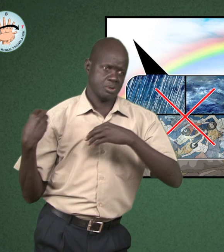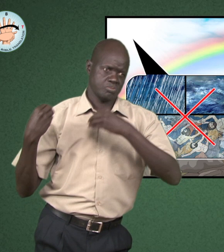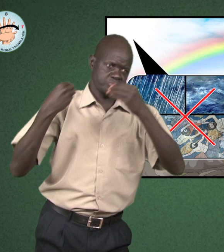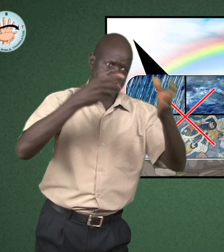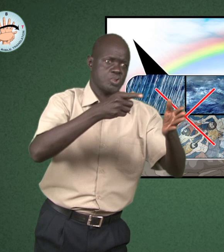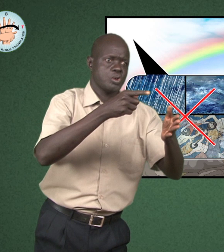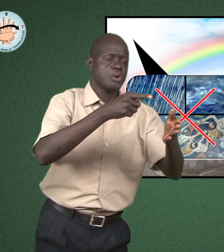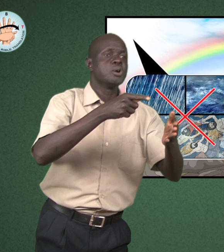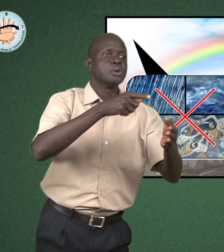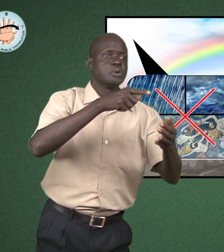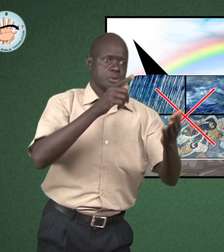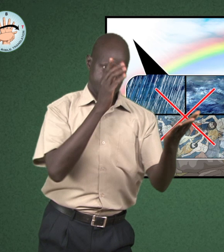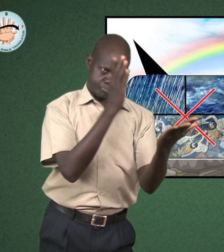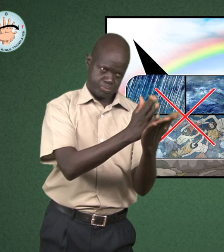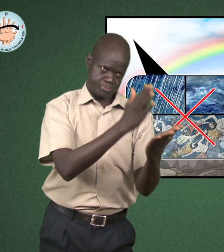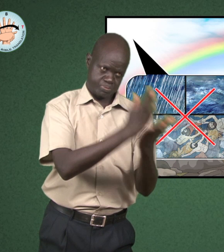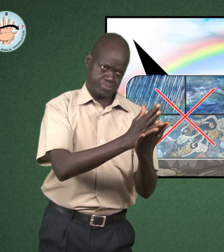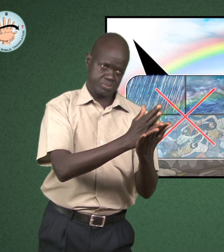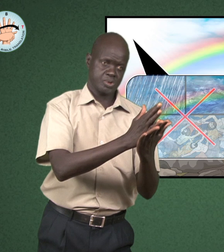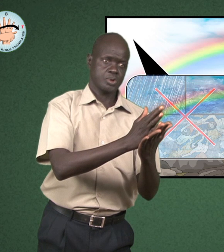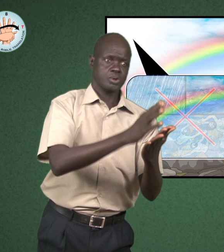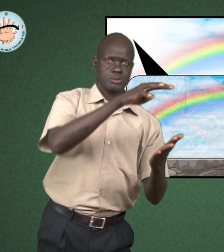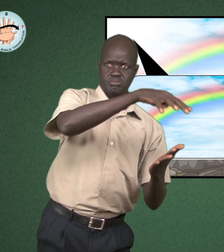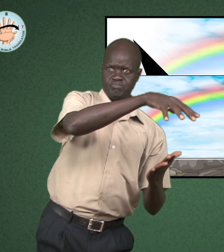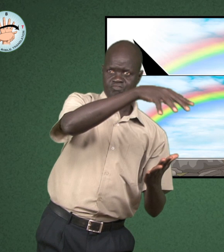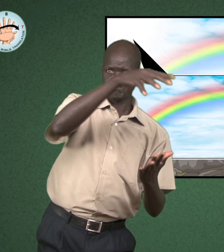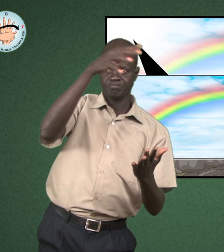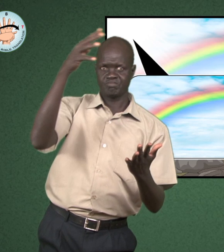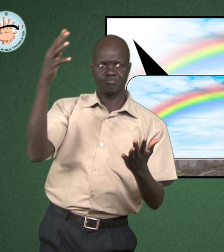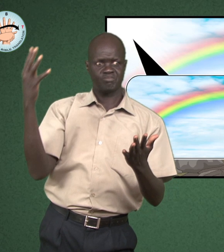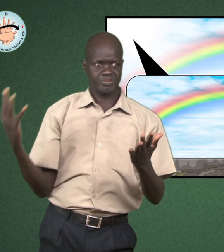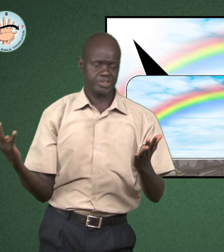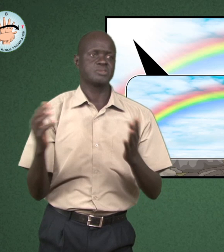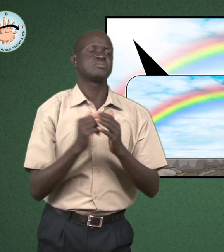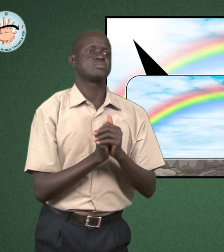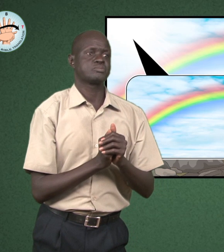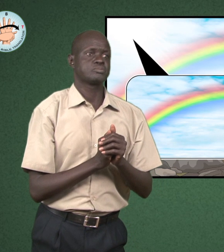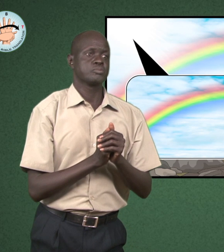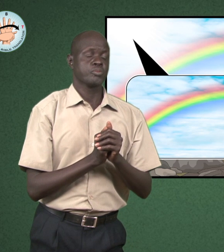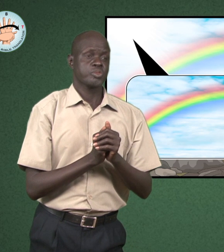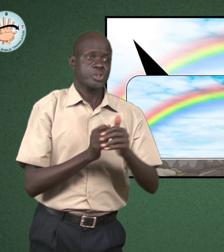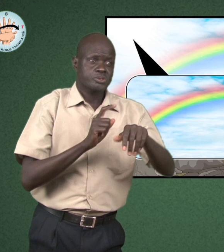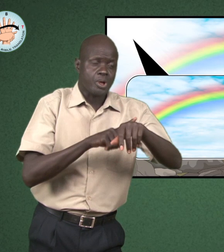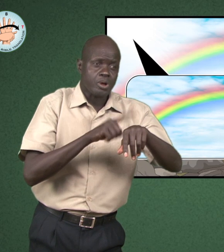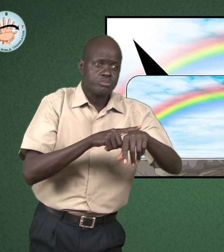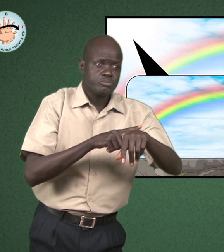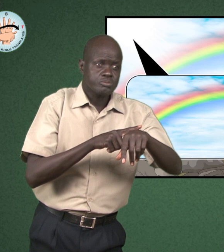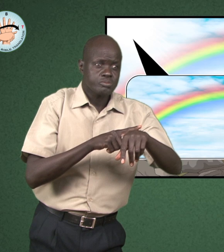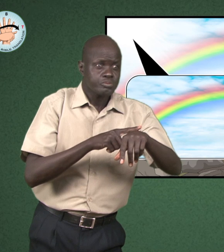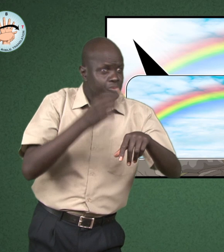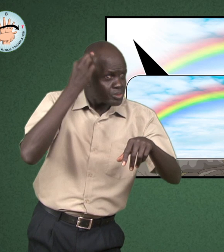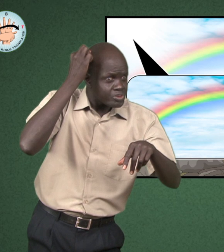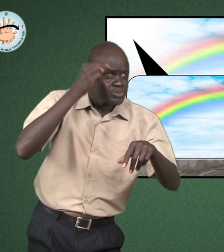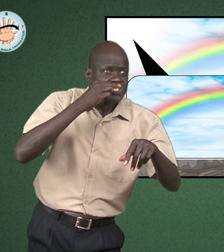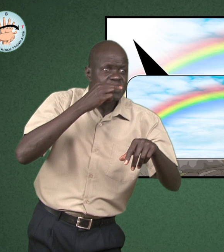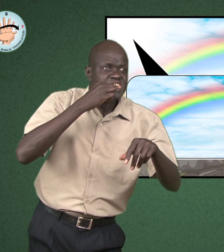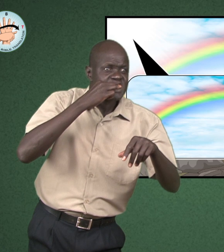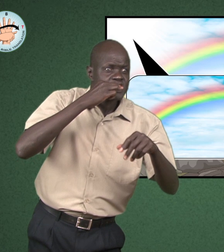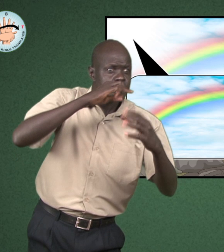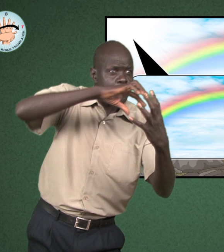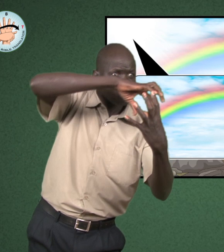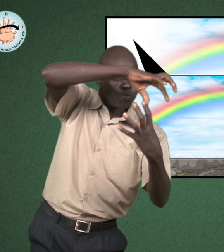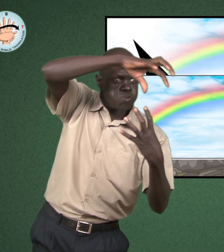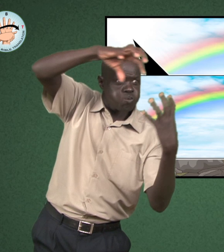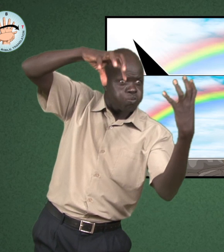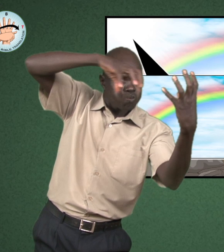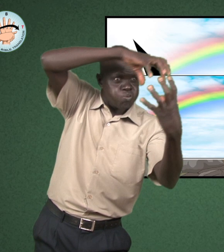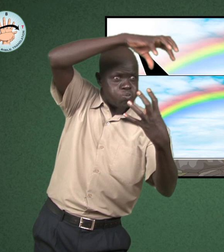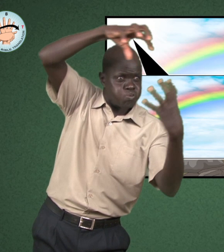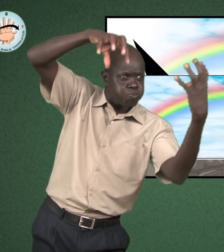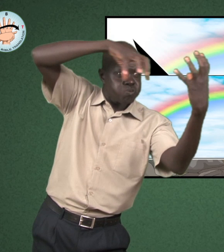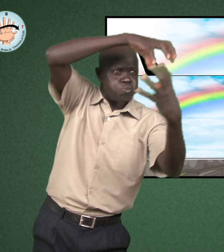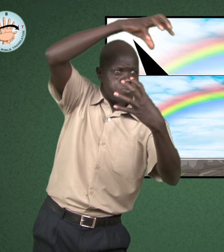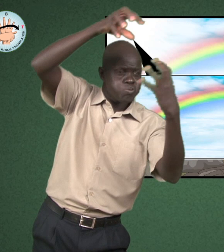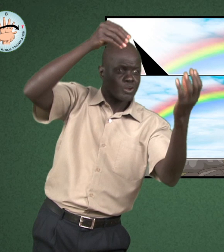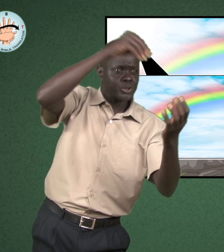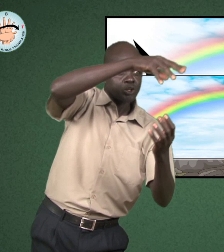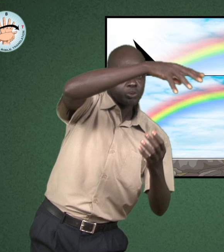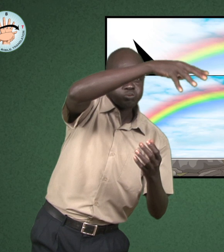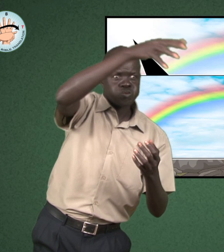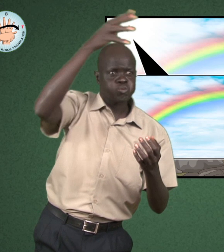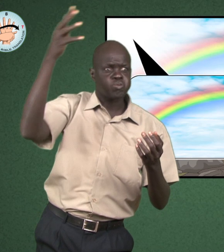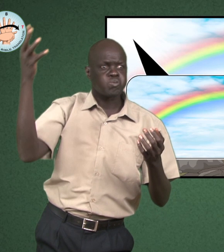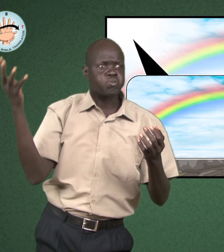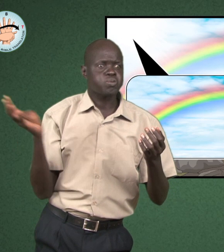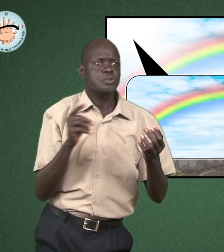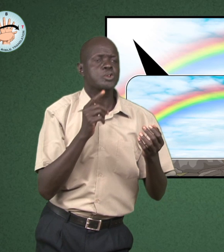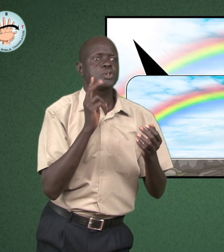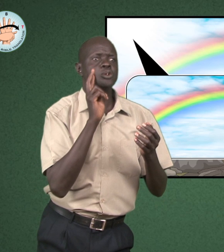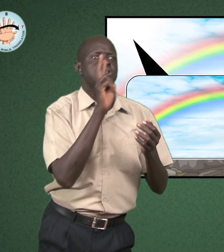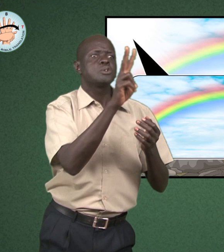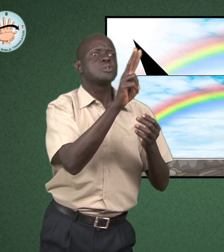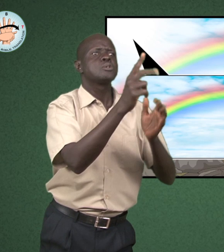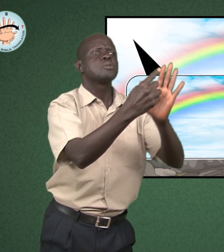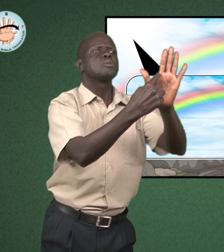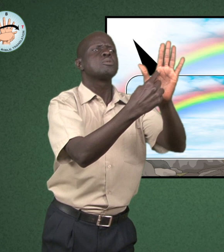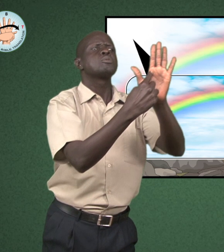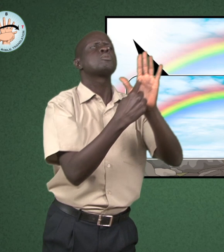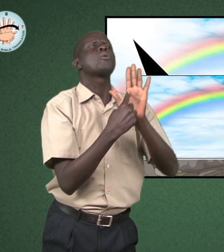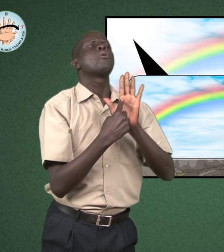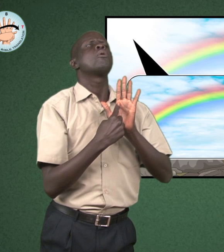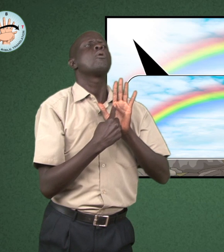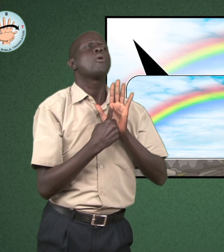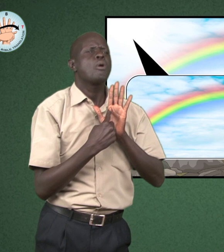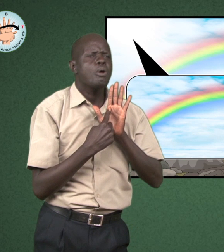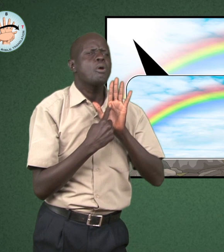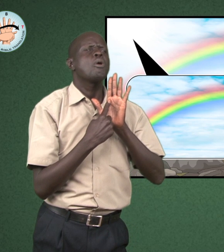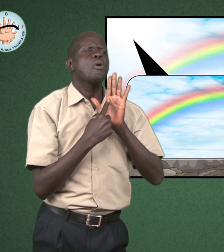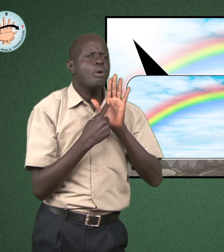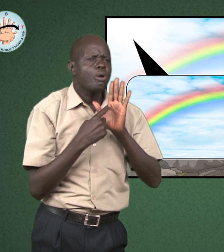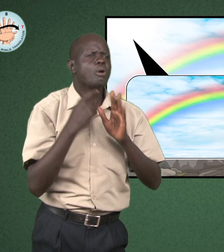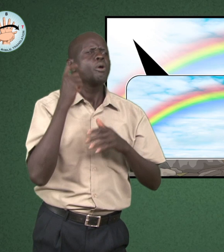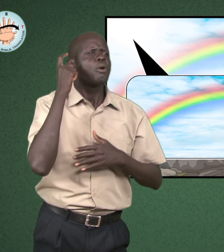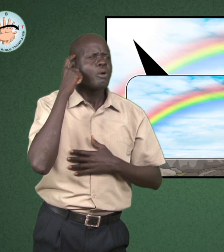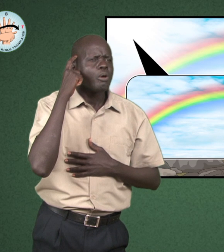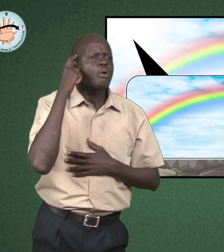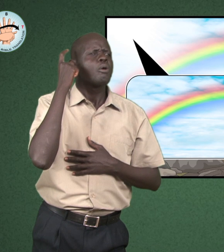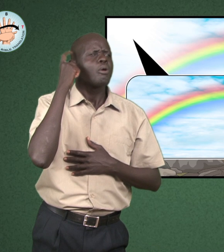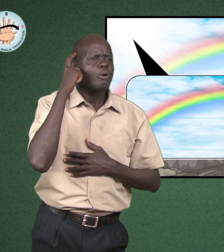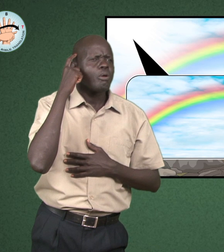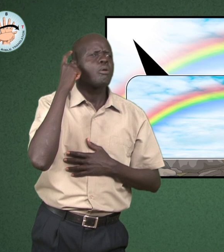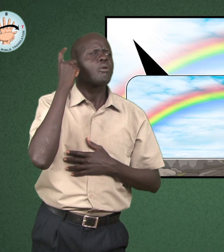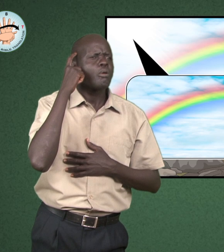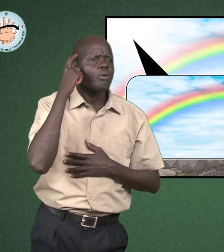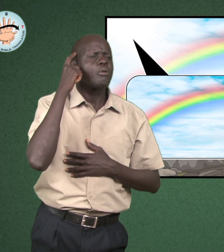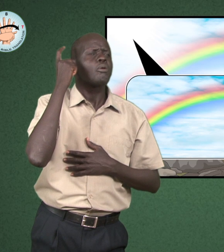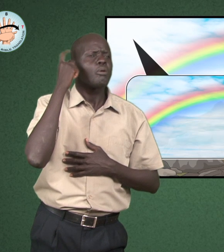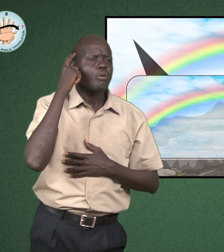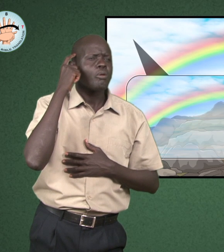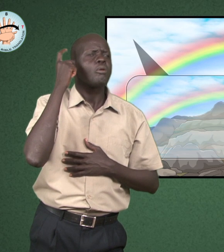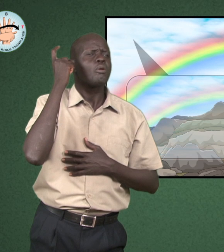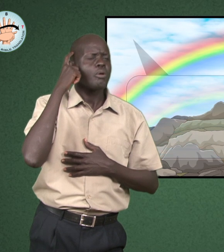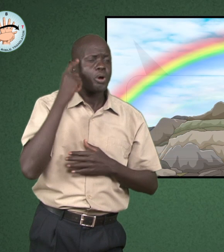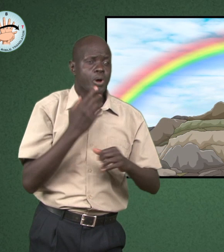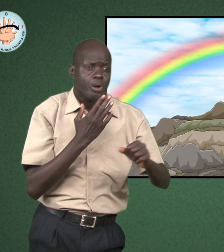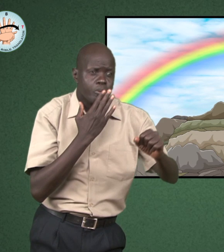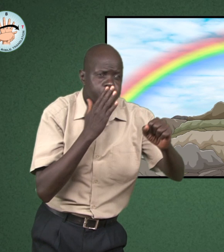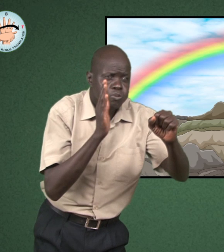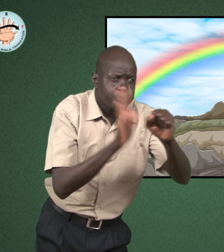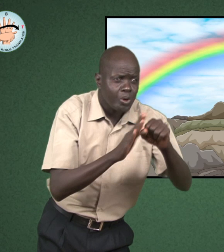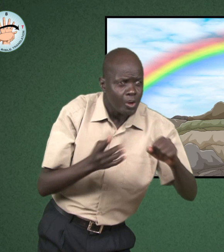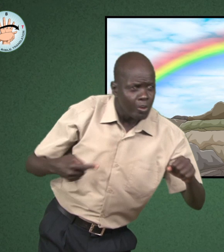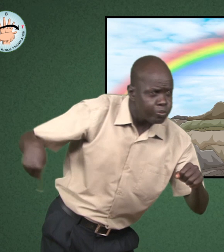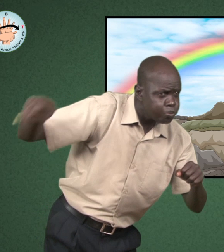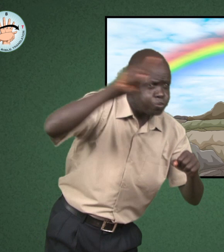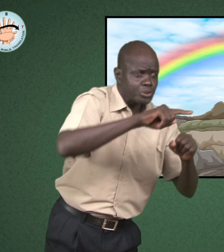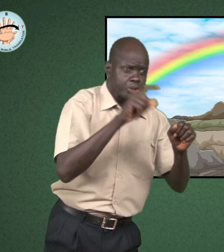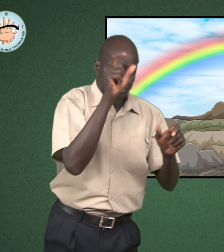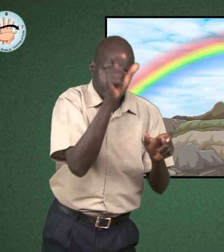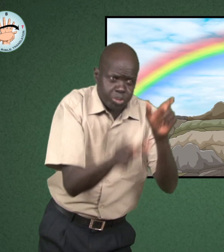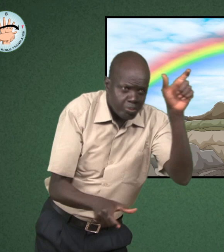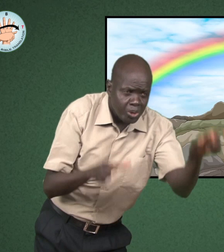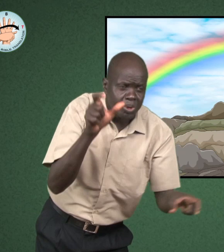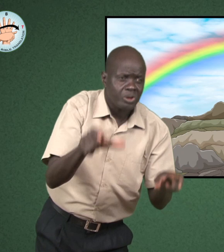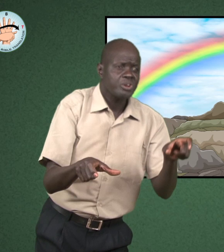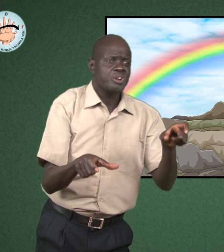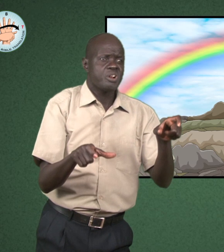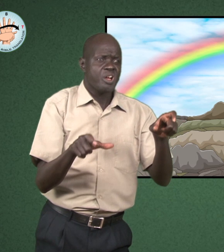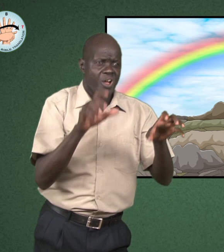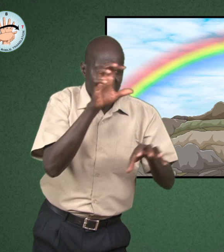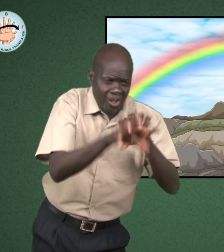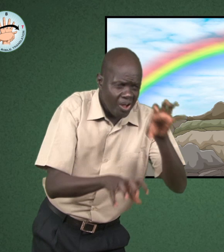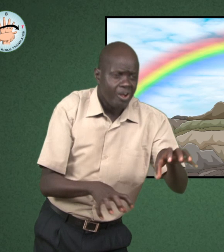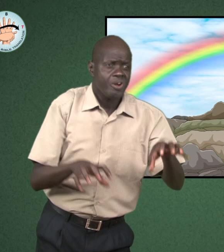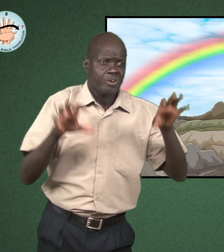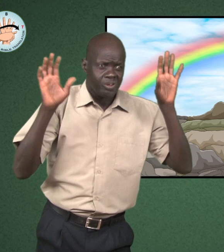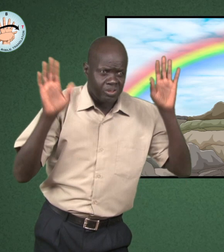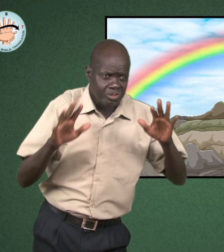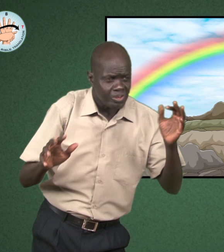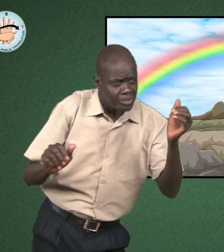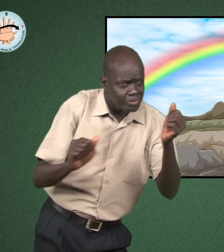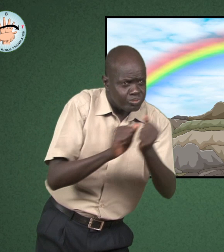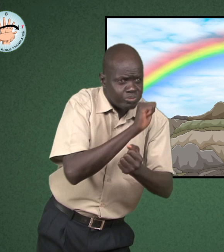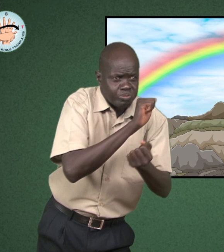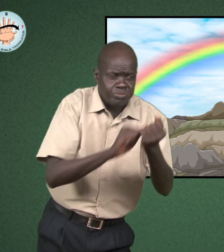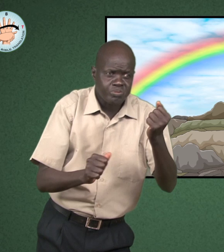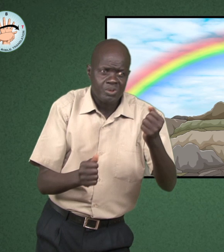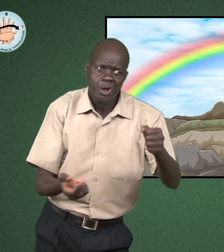And God said, “This is the sign of the covenant I am making between Me and you and every living creature with you, a covenant for all generations to come: I have set My rainbow in the clouds, and it will be a sign of the covenant between Me and the earth. Whenever I form clouds over the earth and the rainbow appears in the clouds, I will remember My covenant between Me and you and every living creature of every kind.